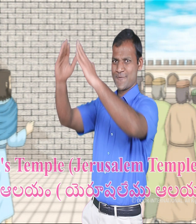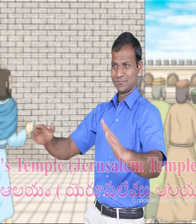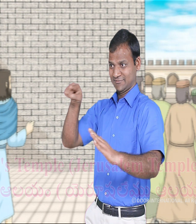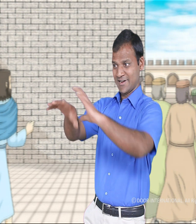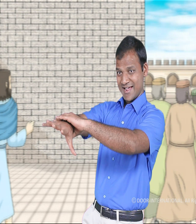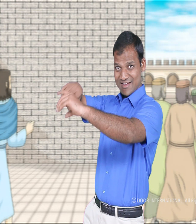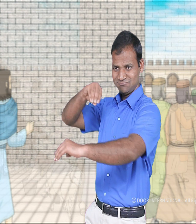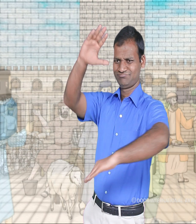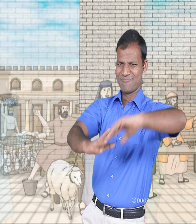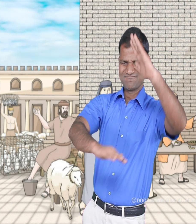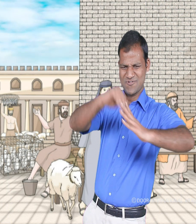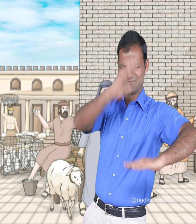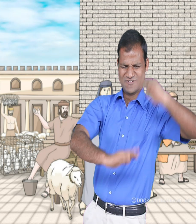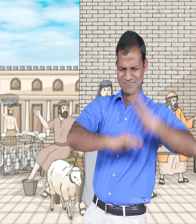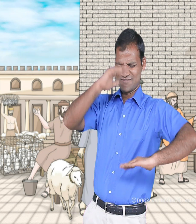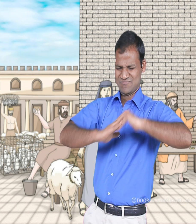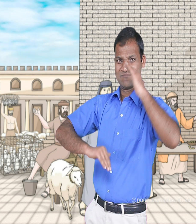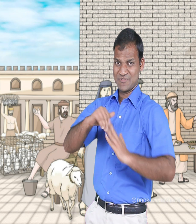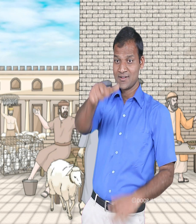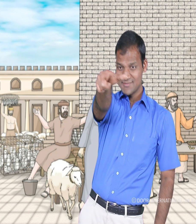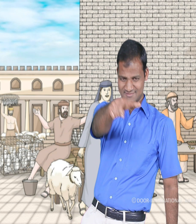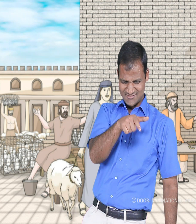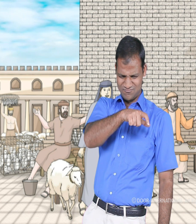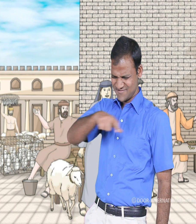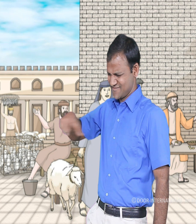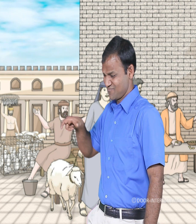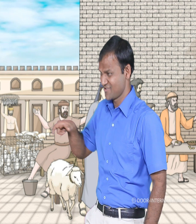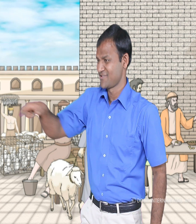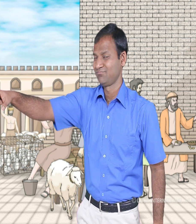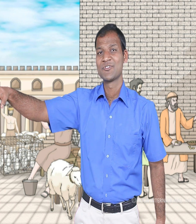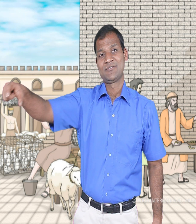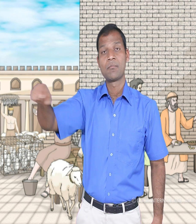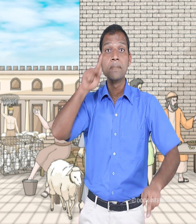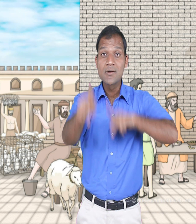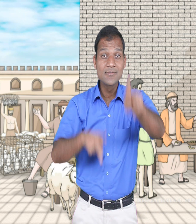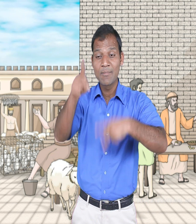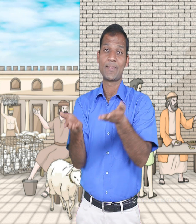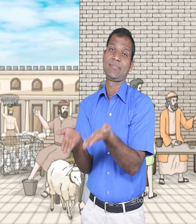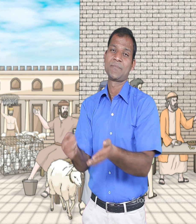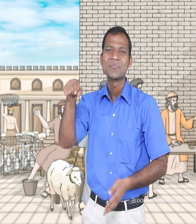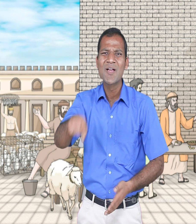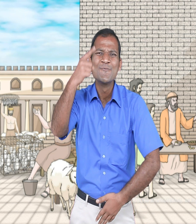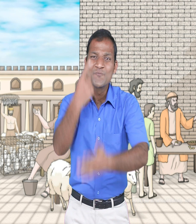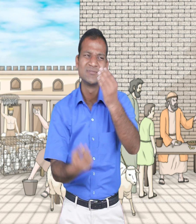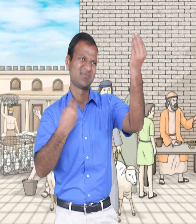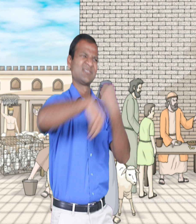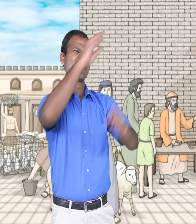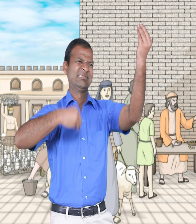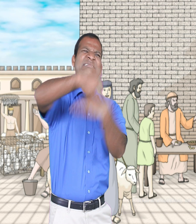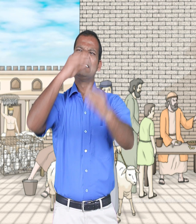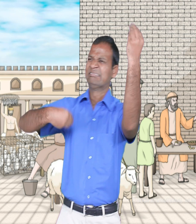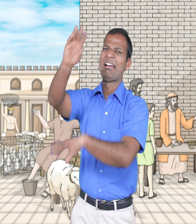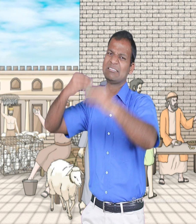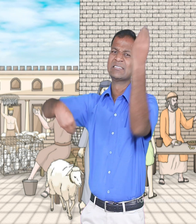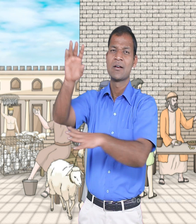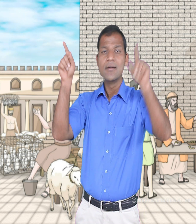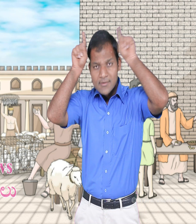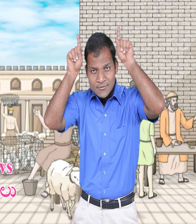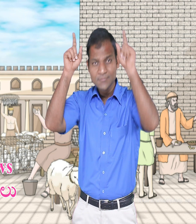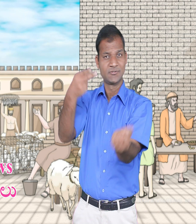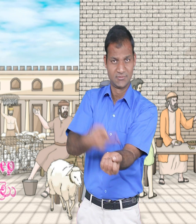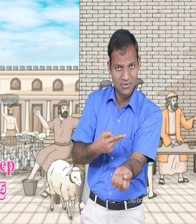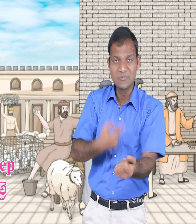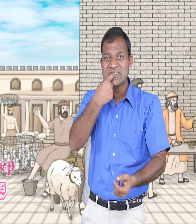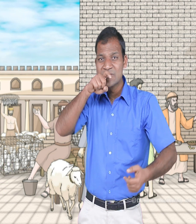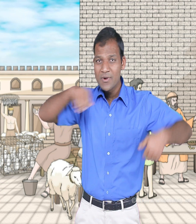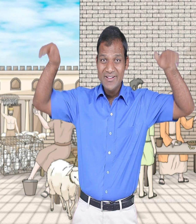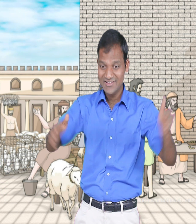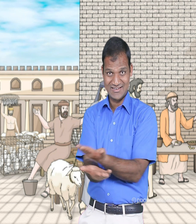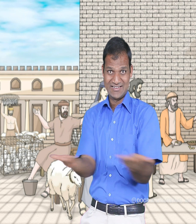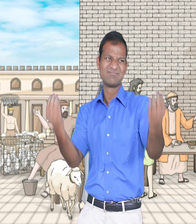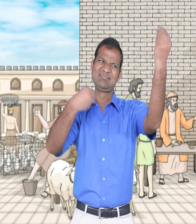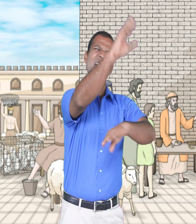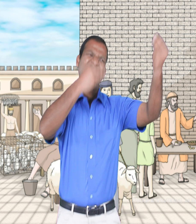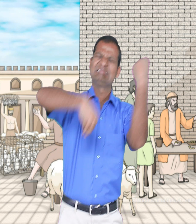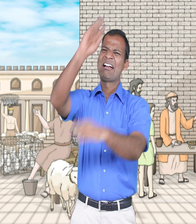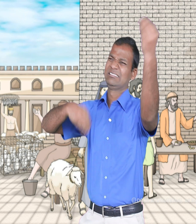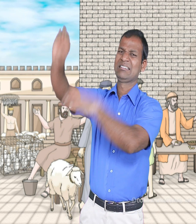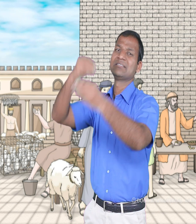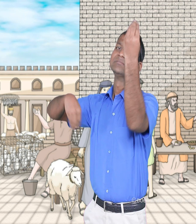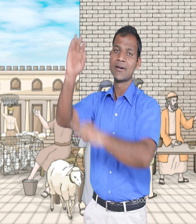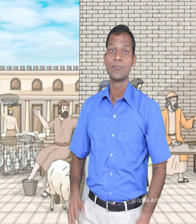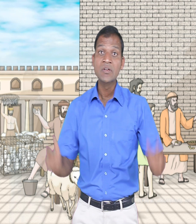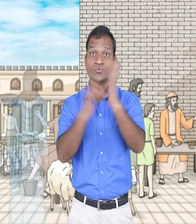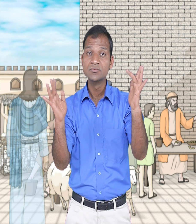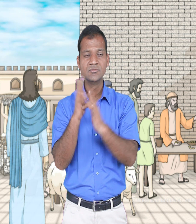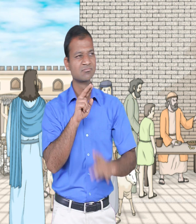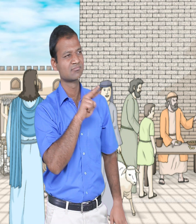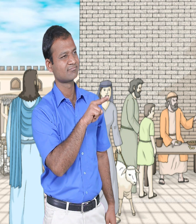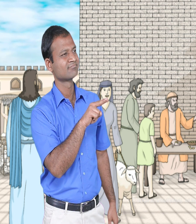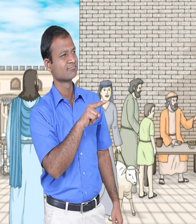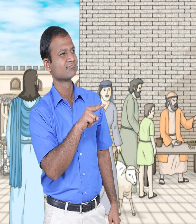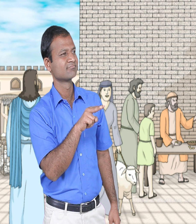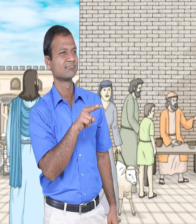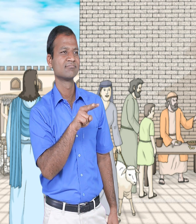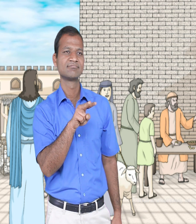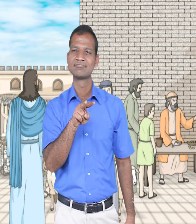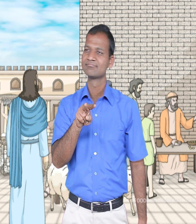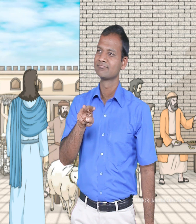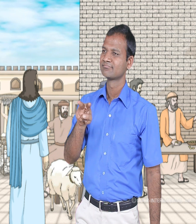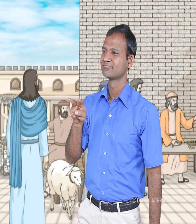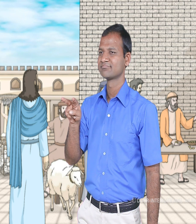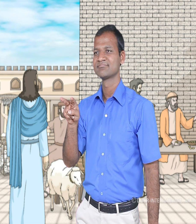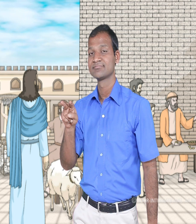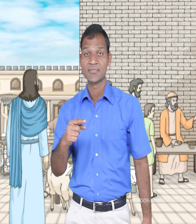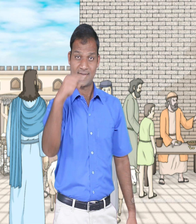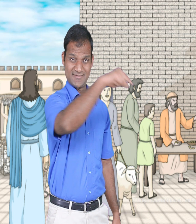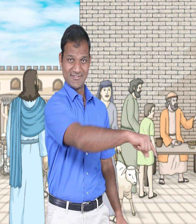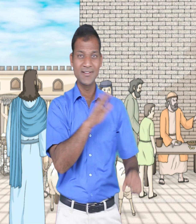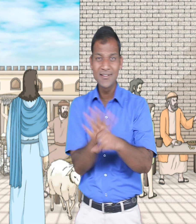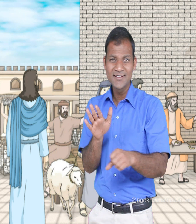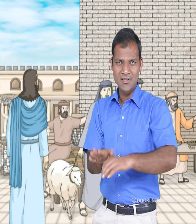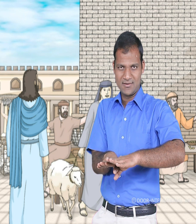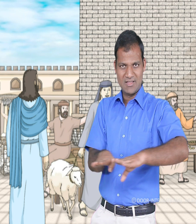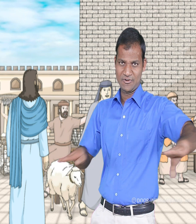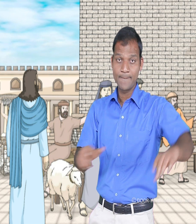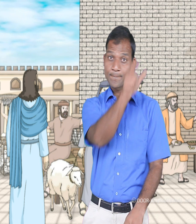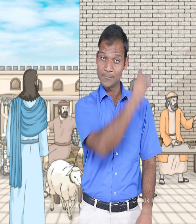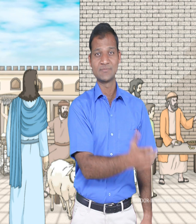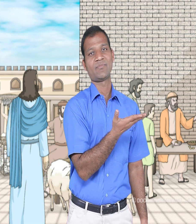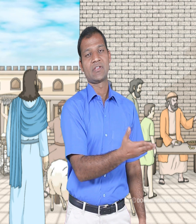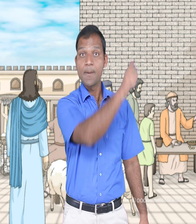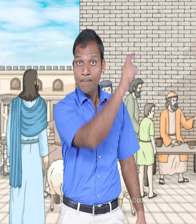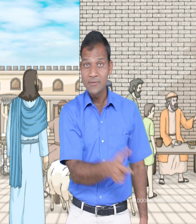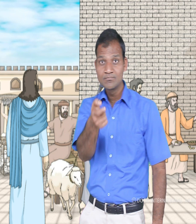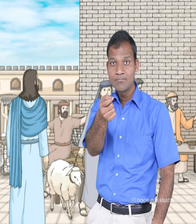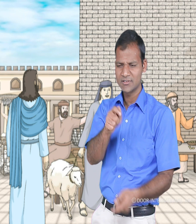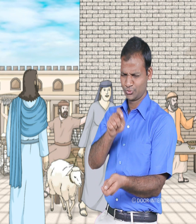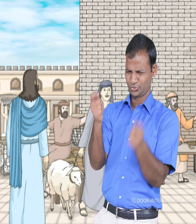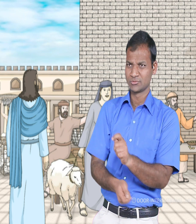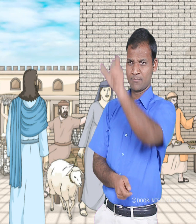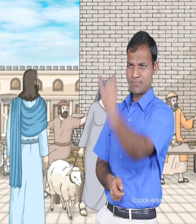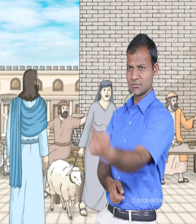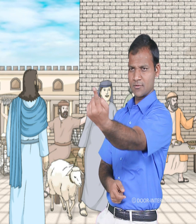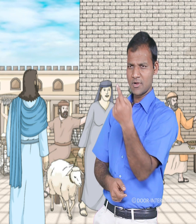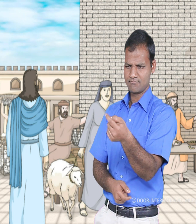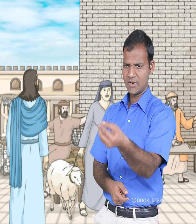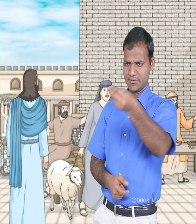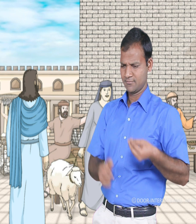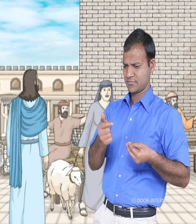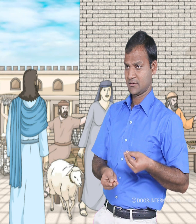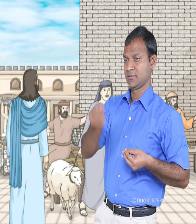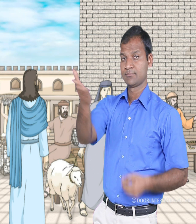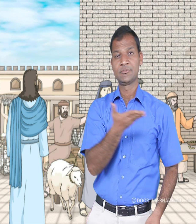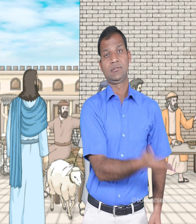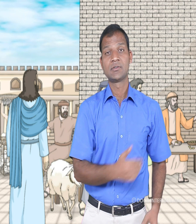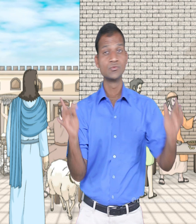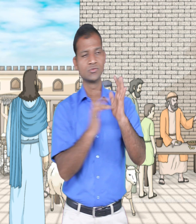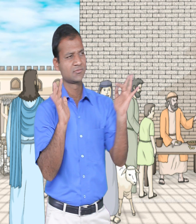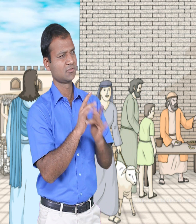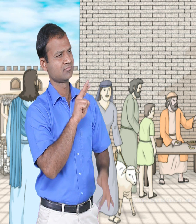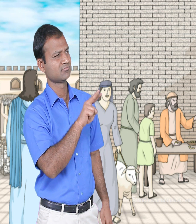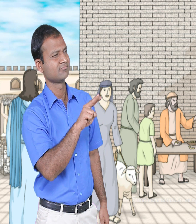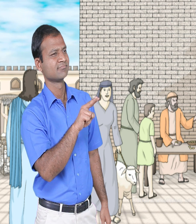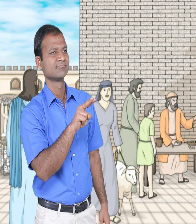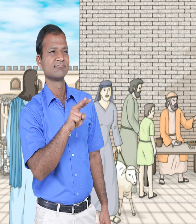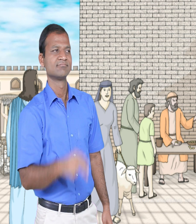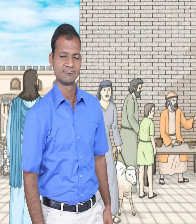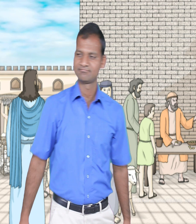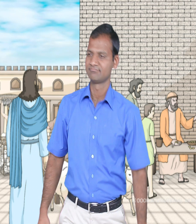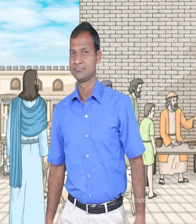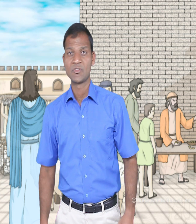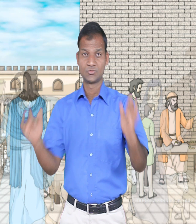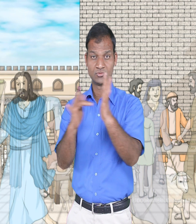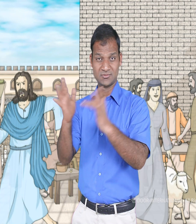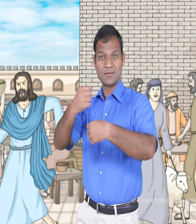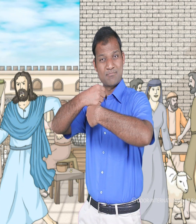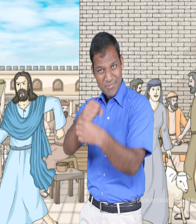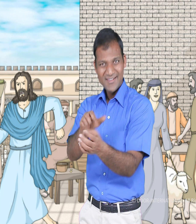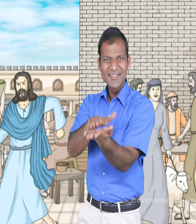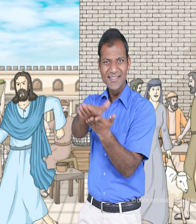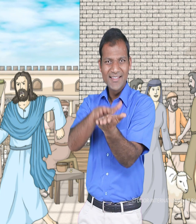In the temple courts He found men selling cattle, sheep, and doves, and money changers seated at their tables.